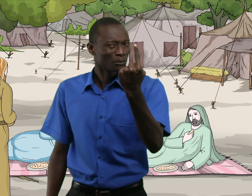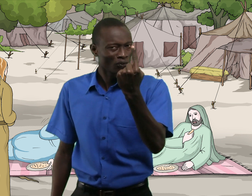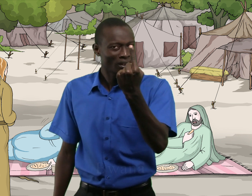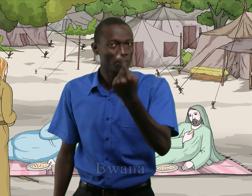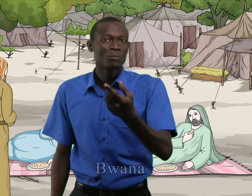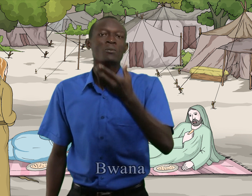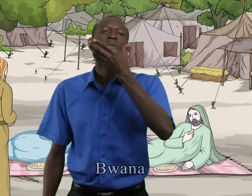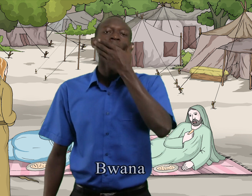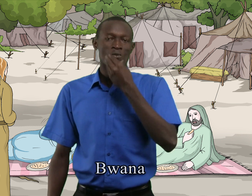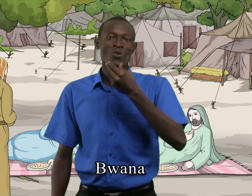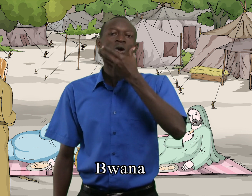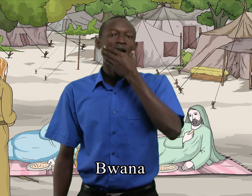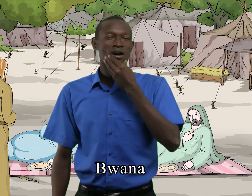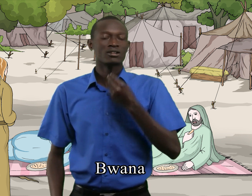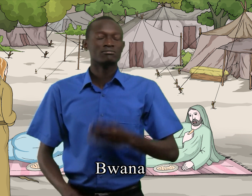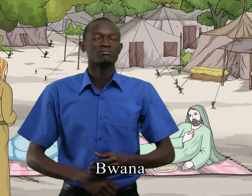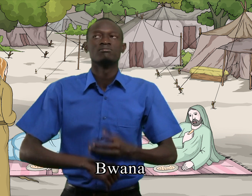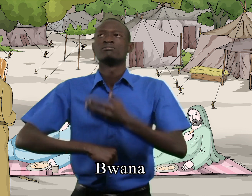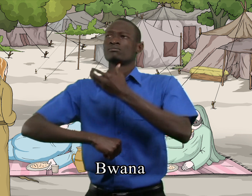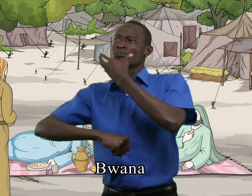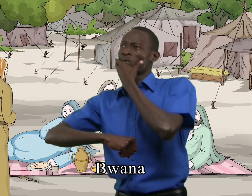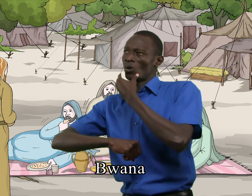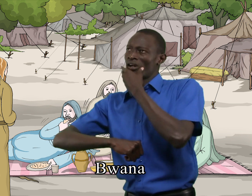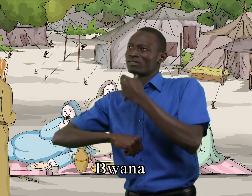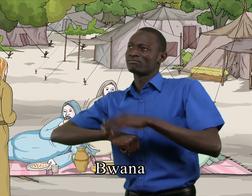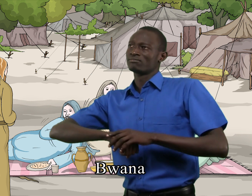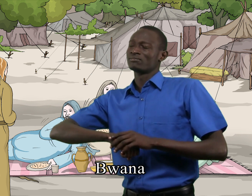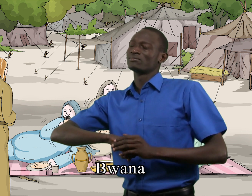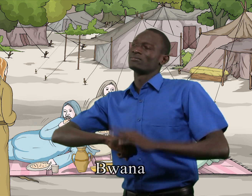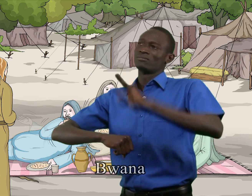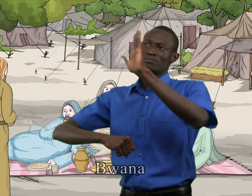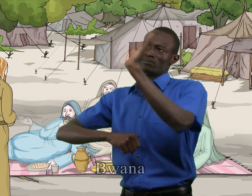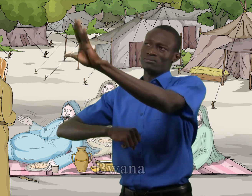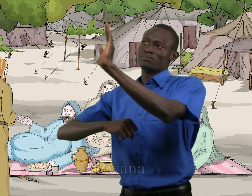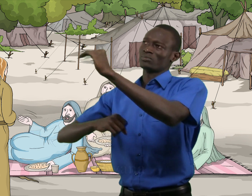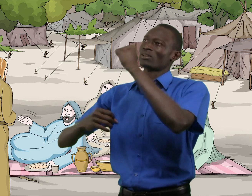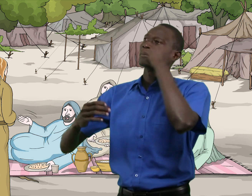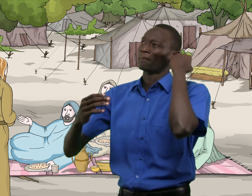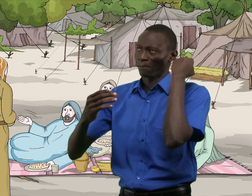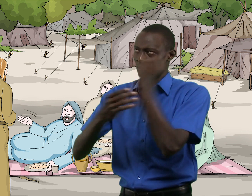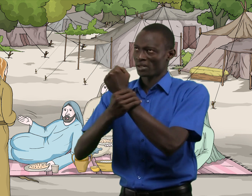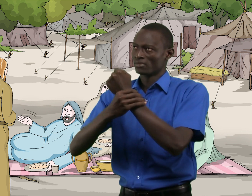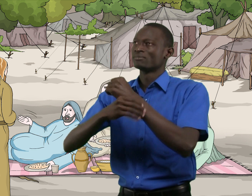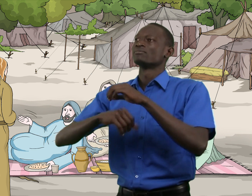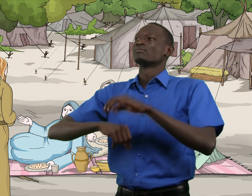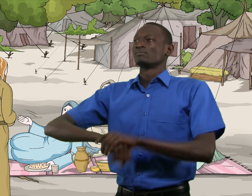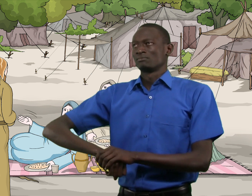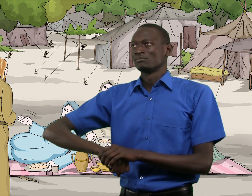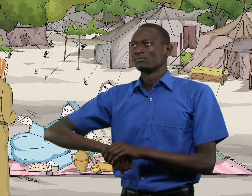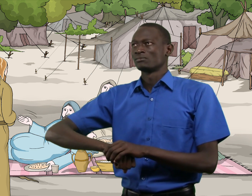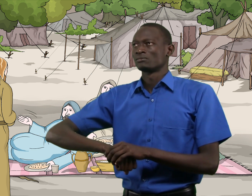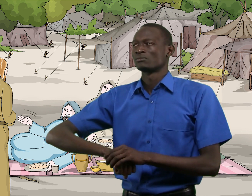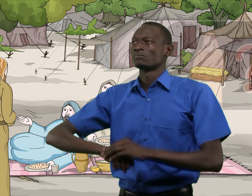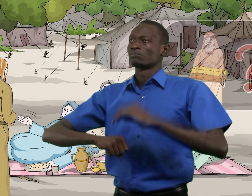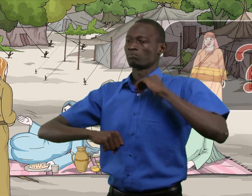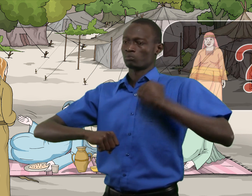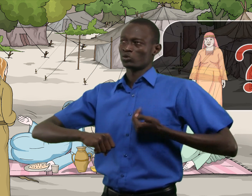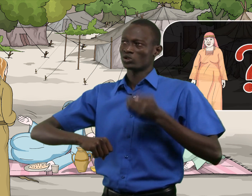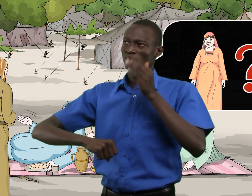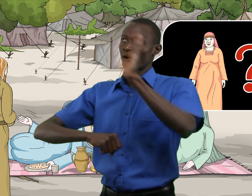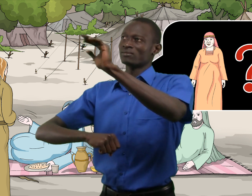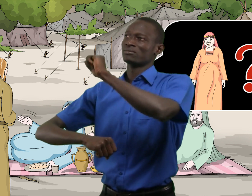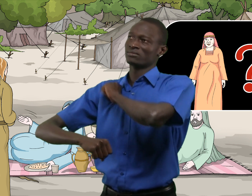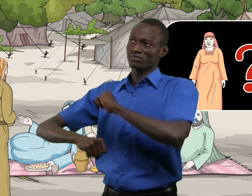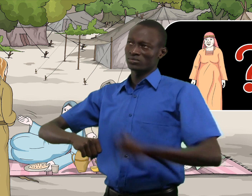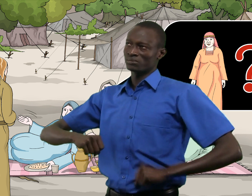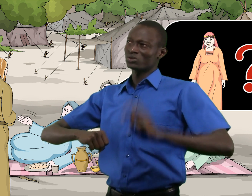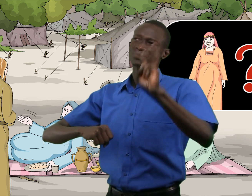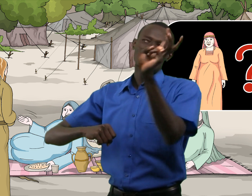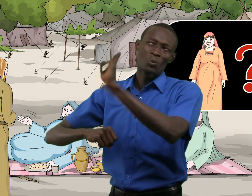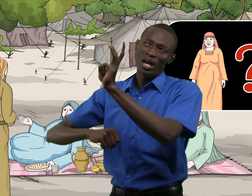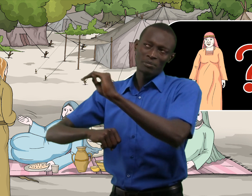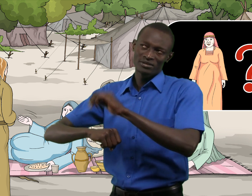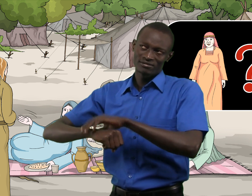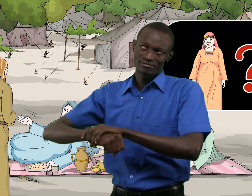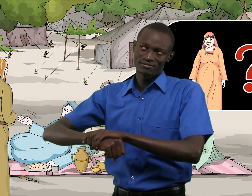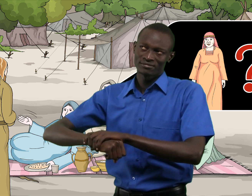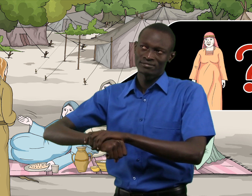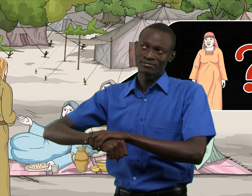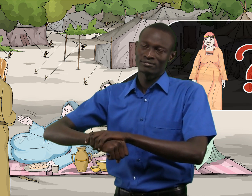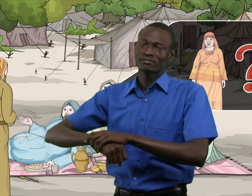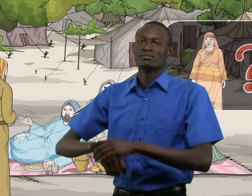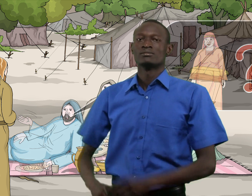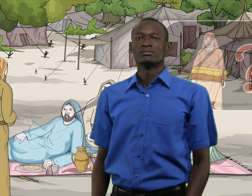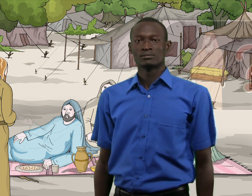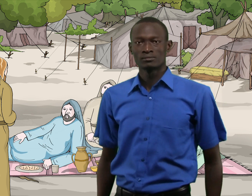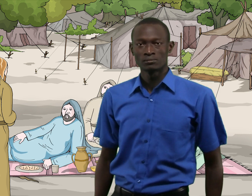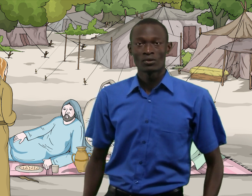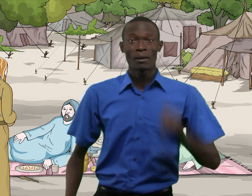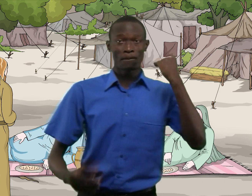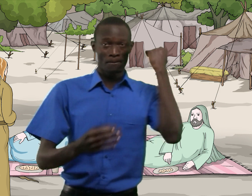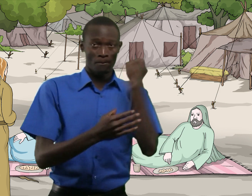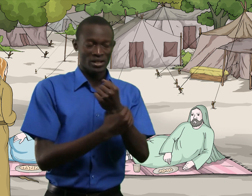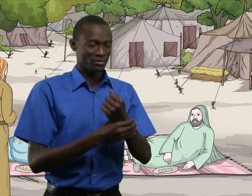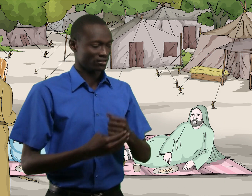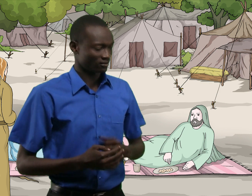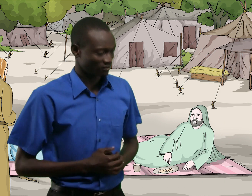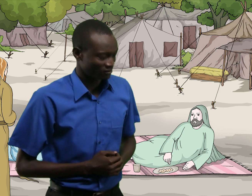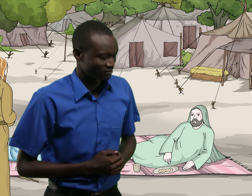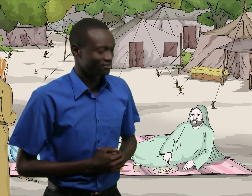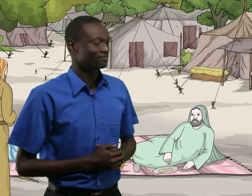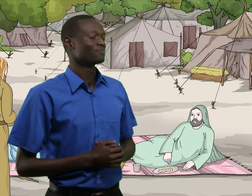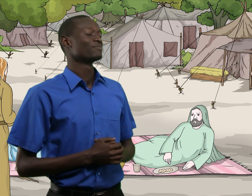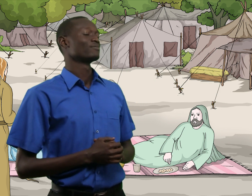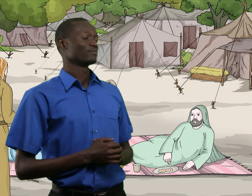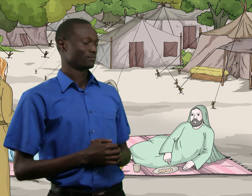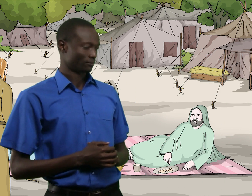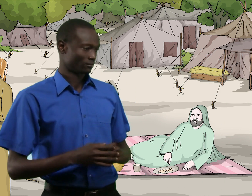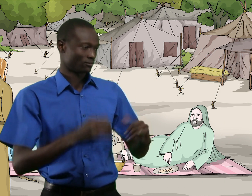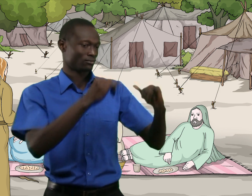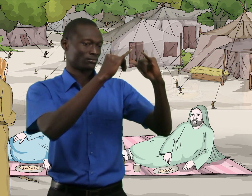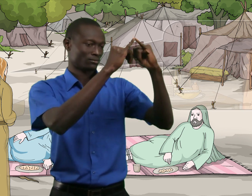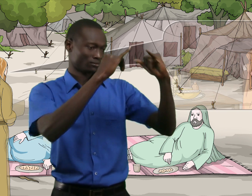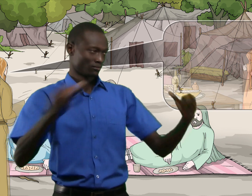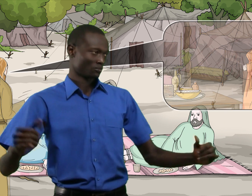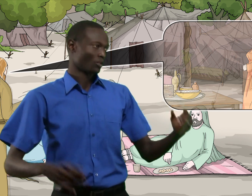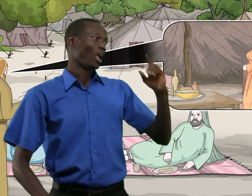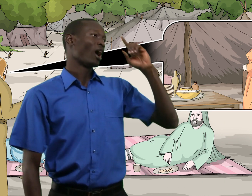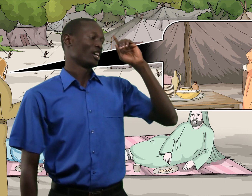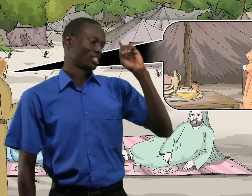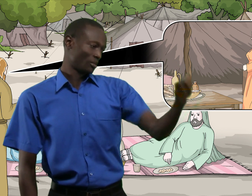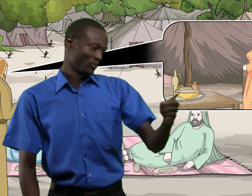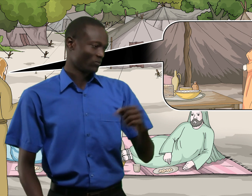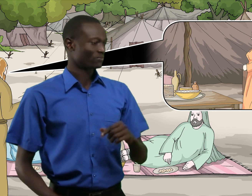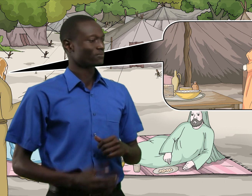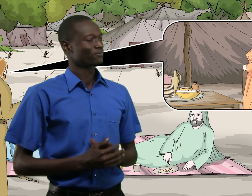“Where is your wife Sarah?” they asked.